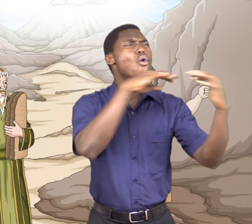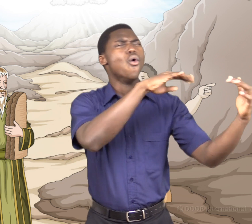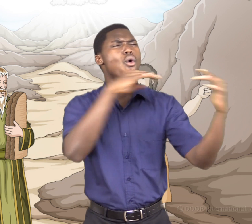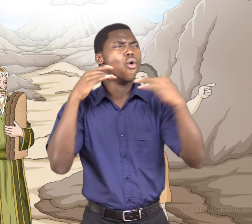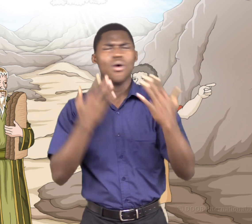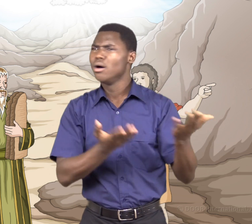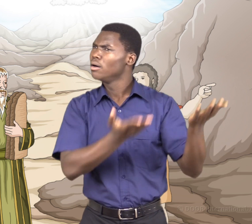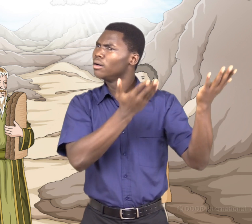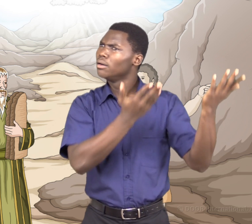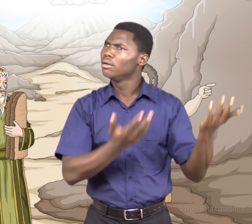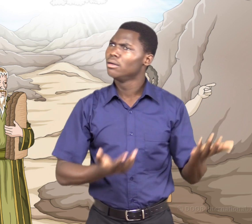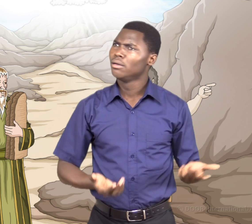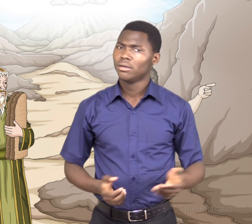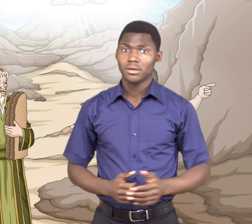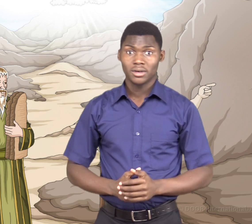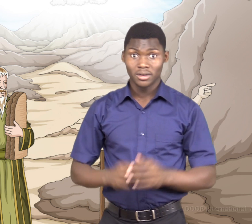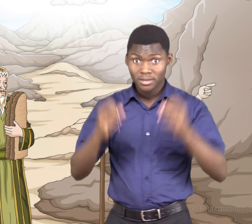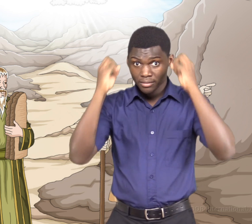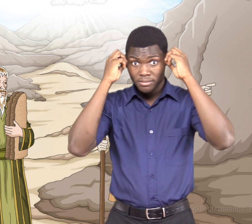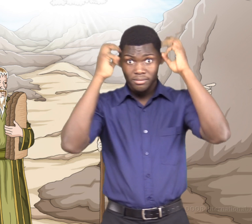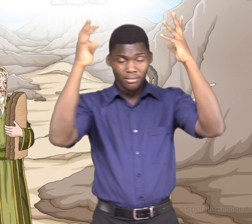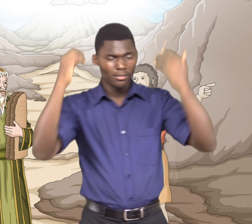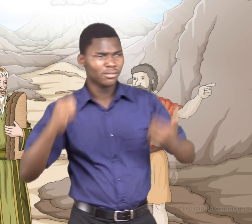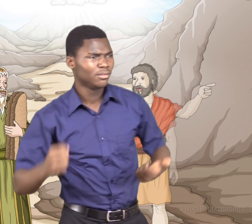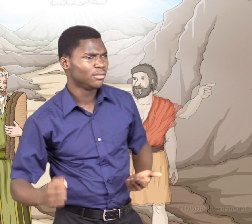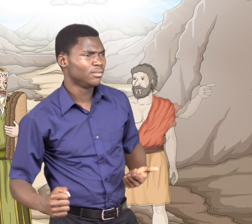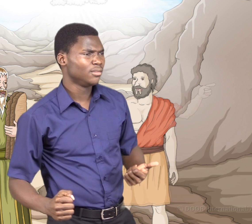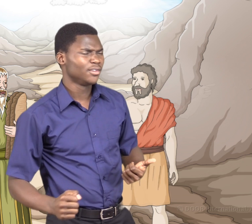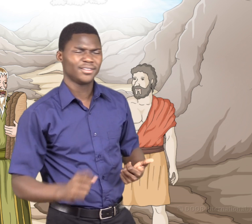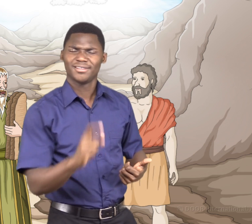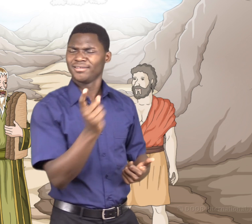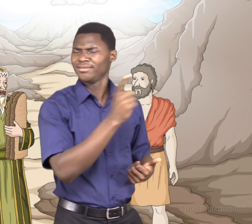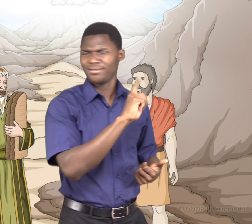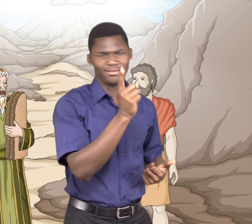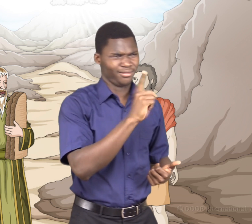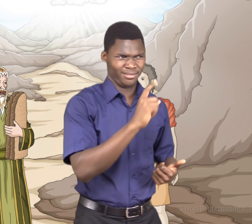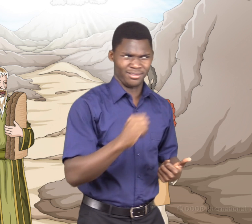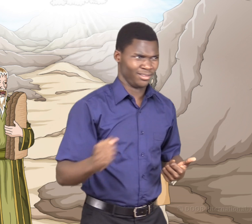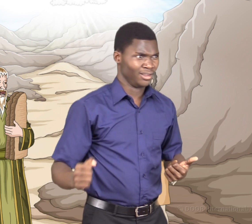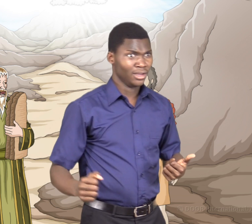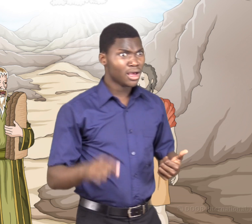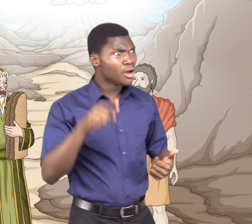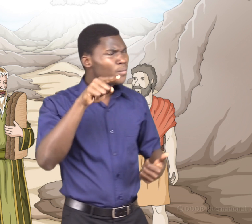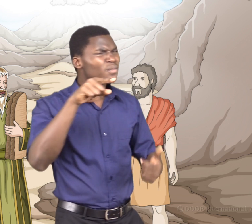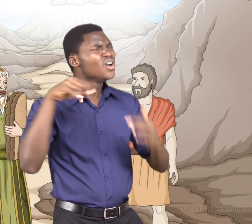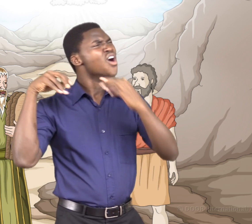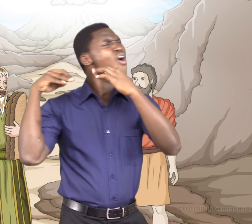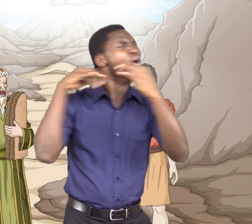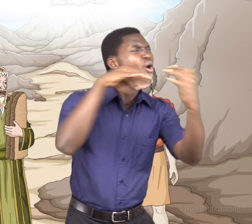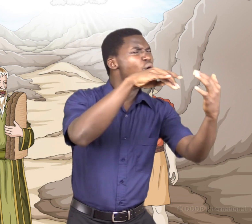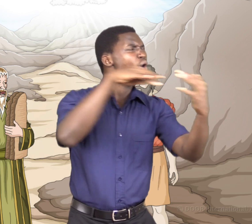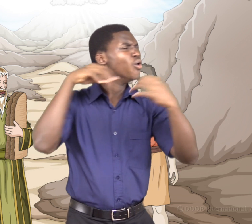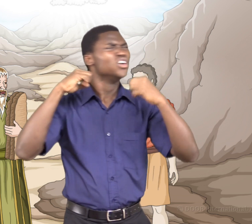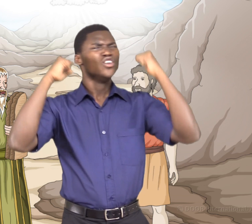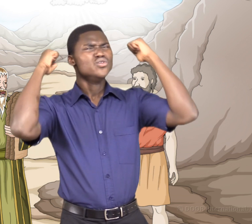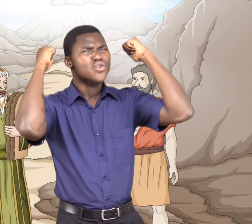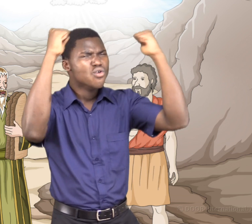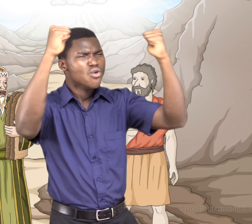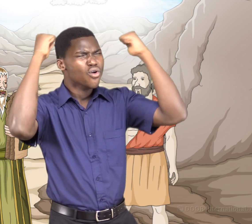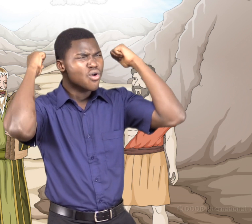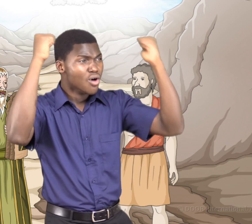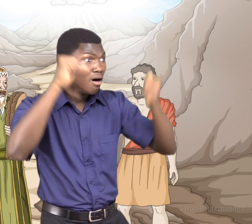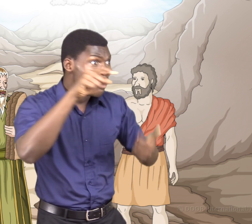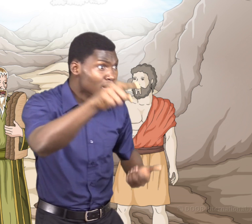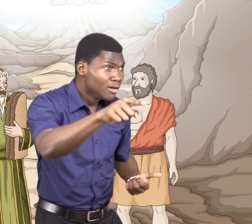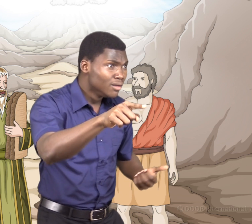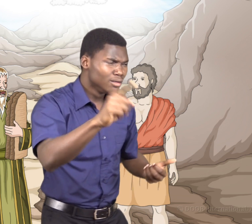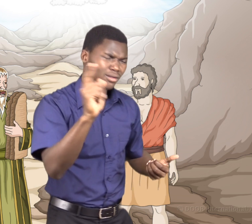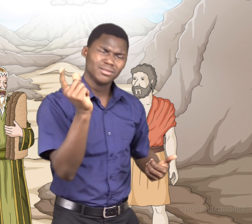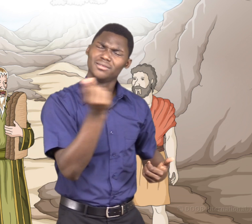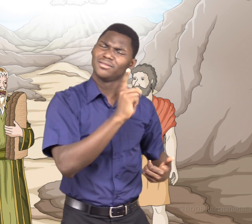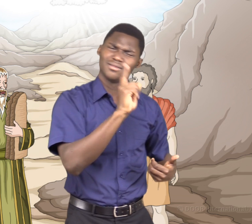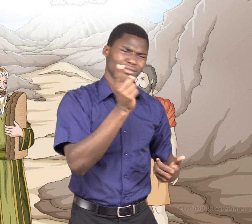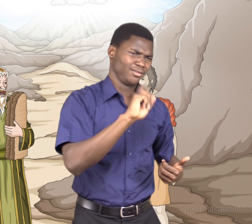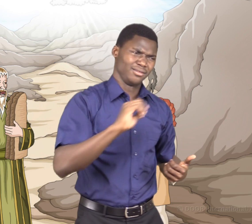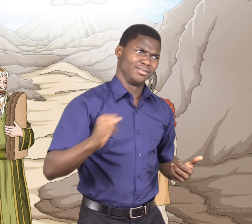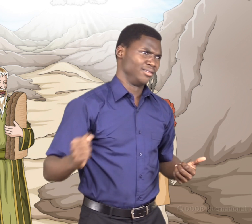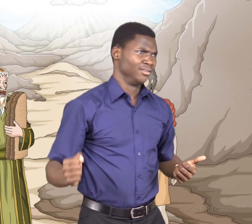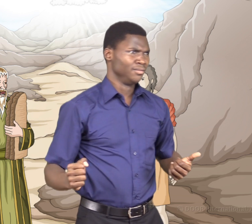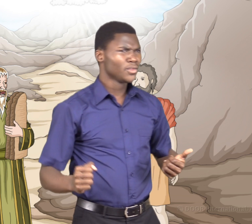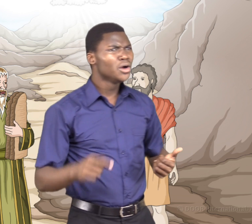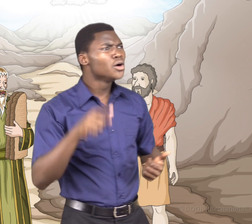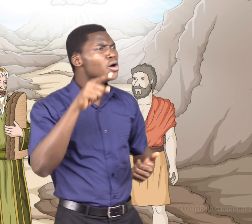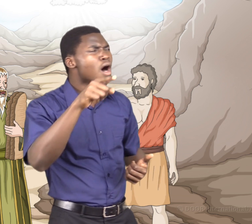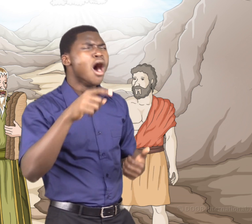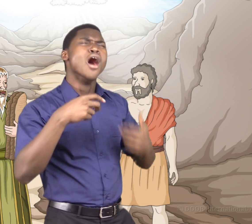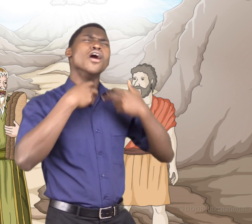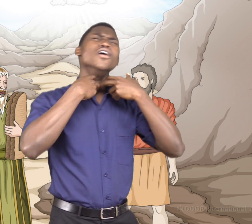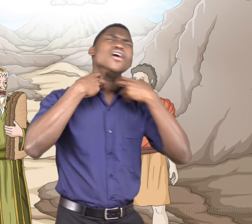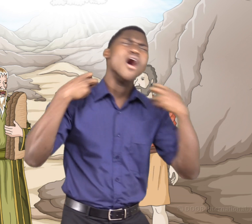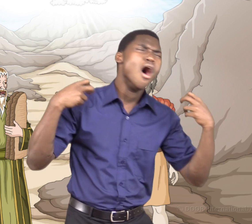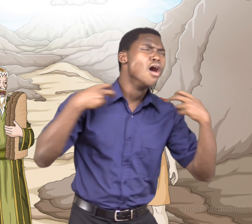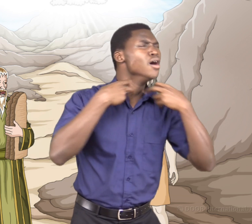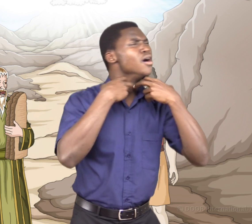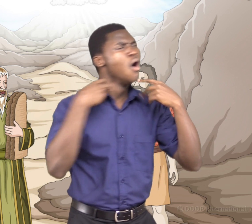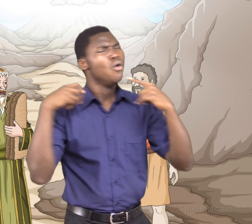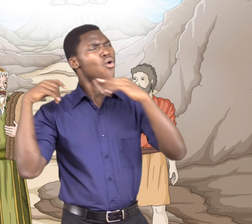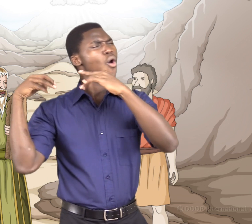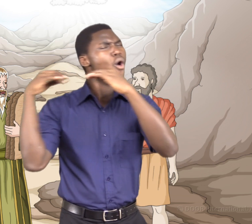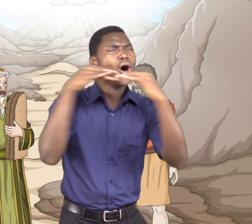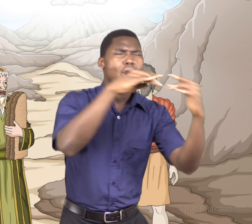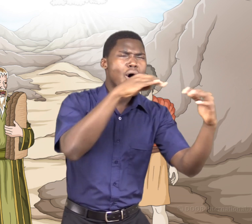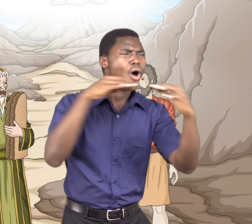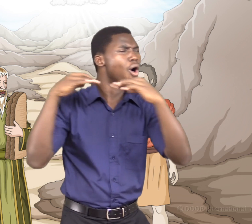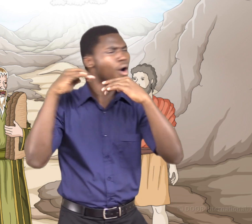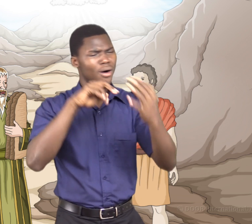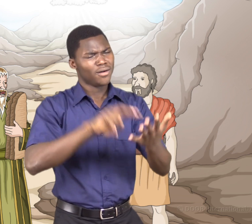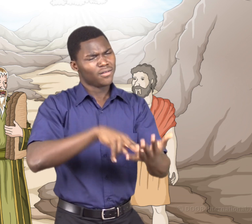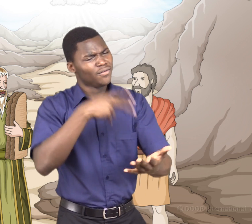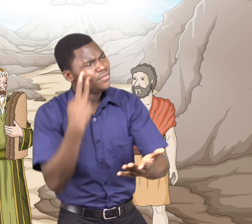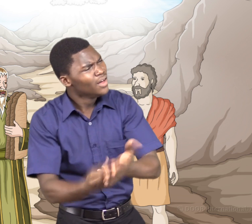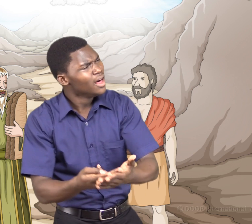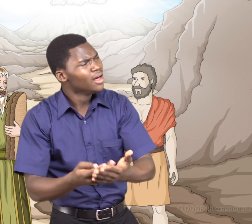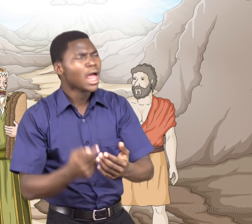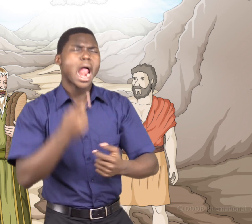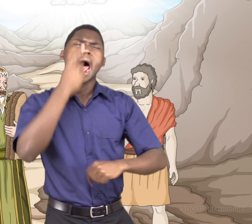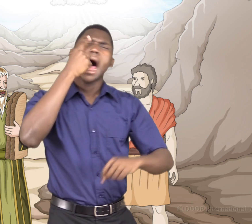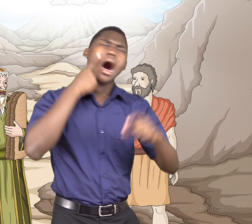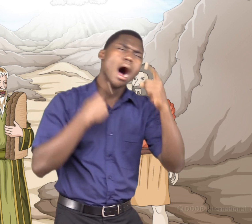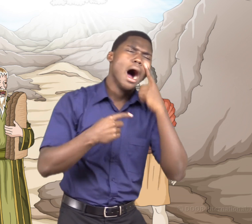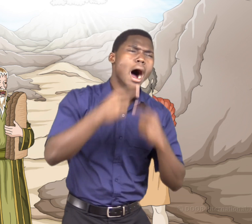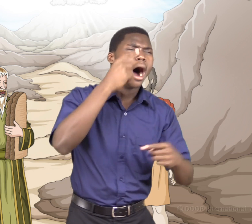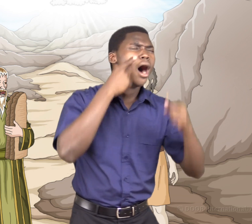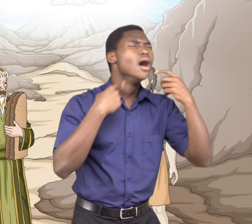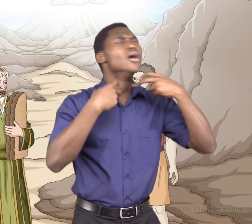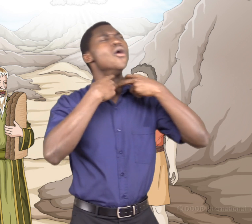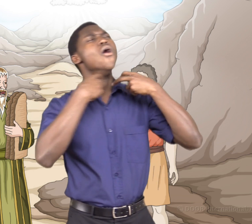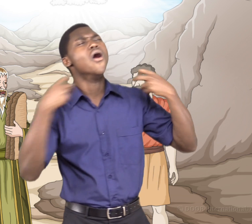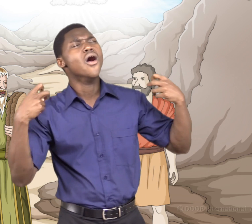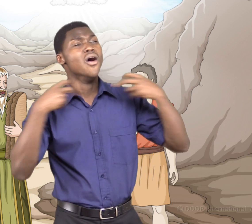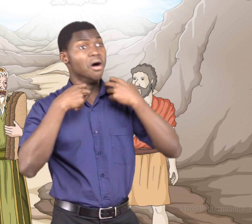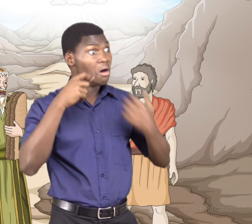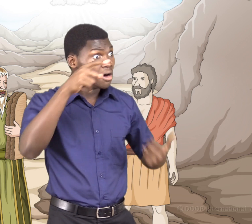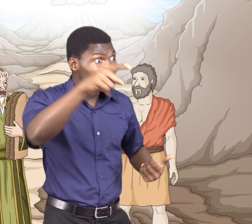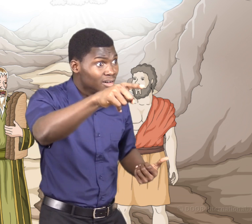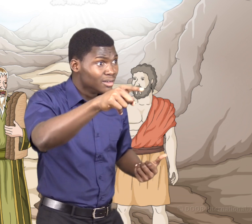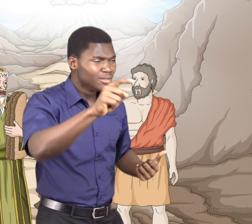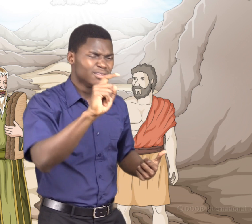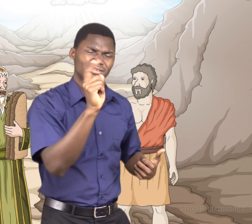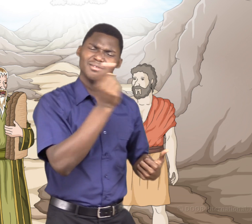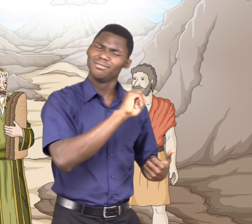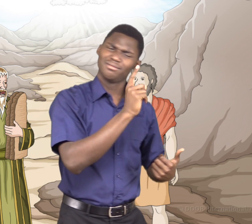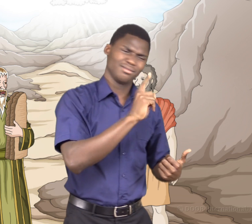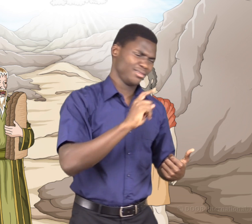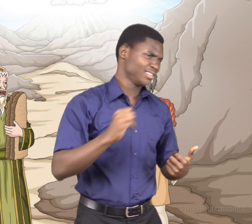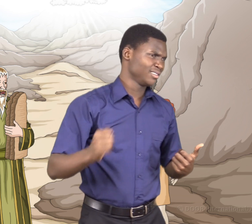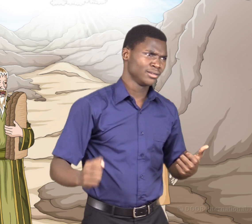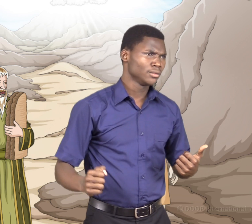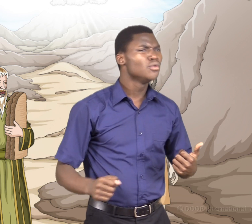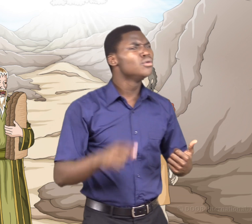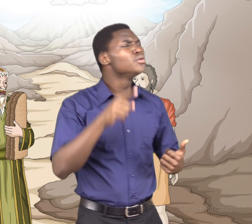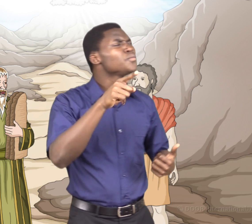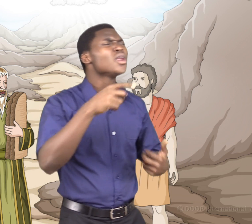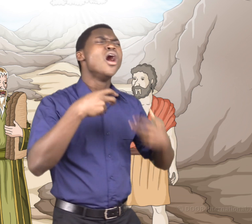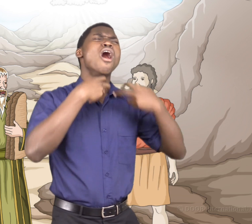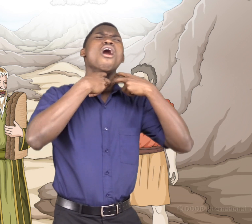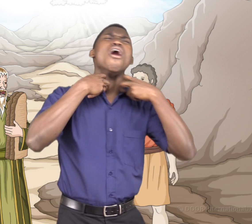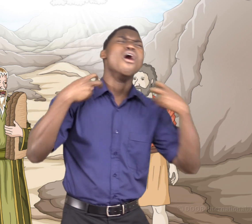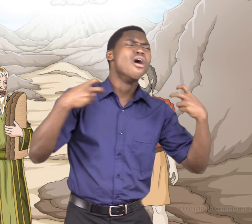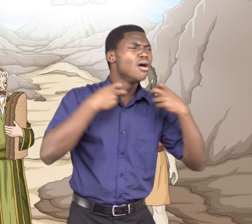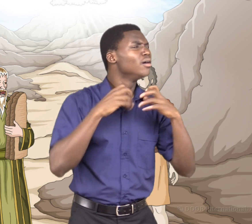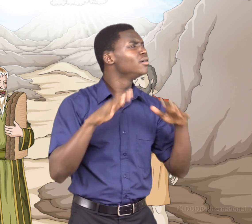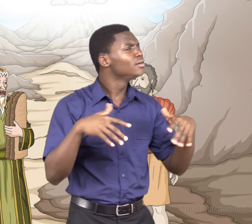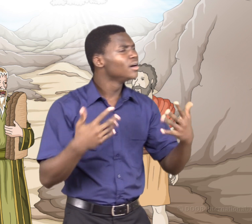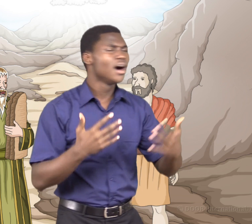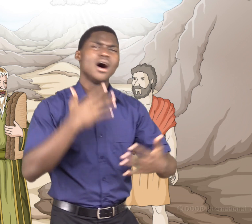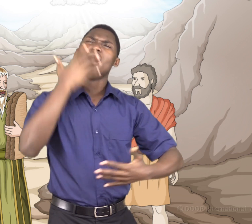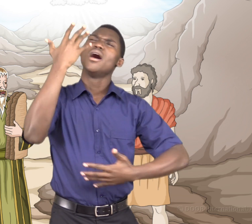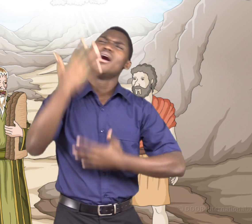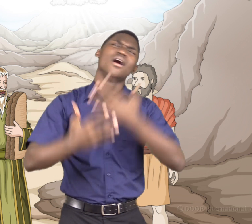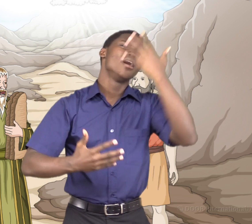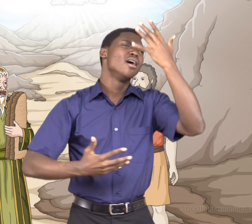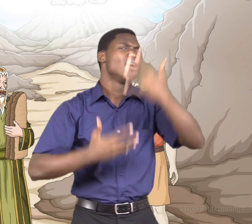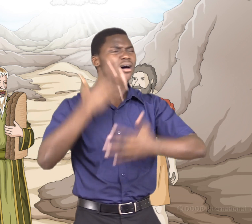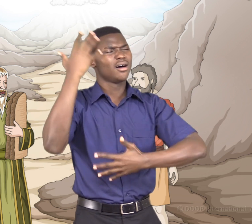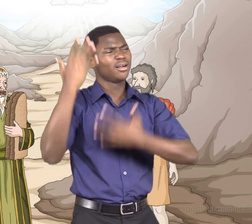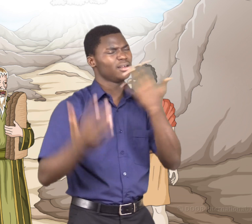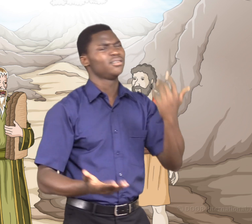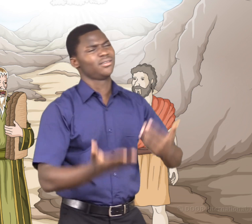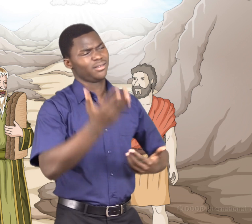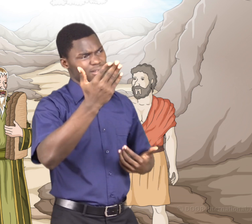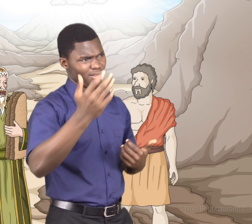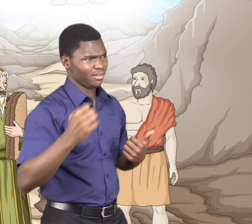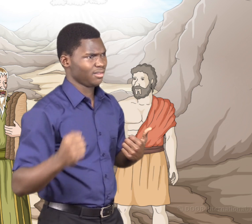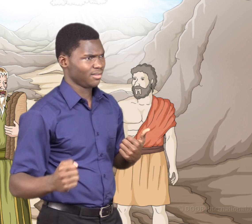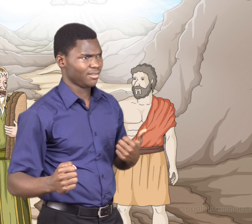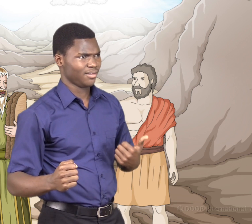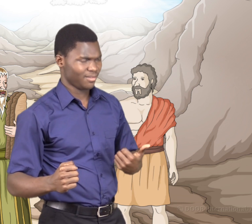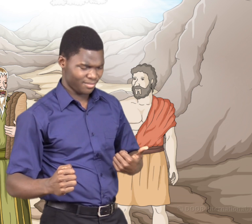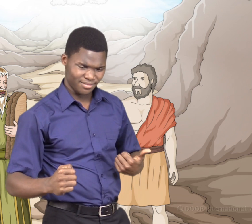But Moses replied: “It is neither the cry of victory nor the cry of defeat;